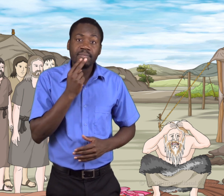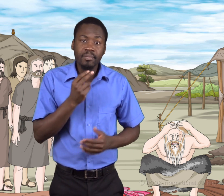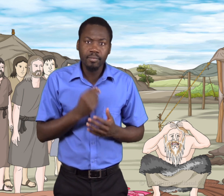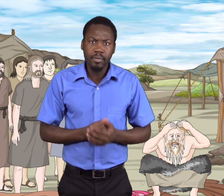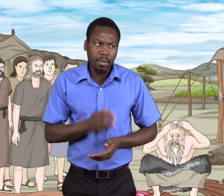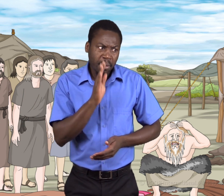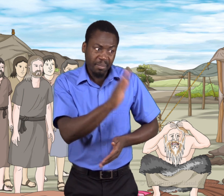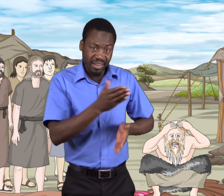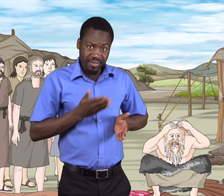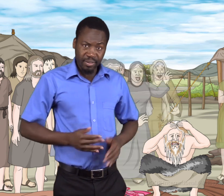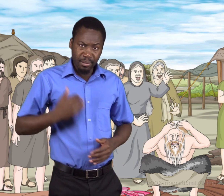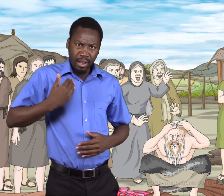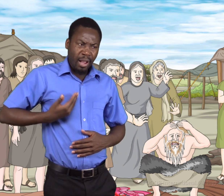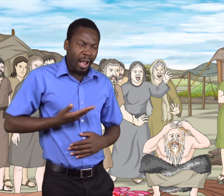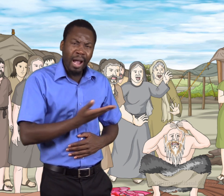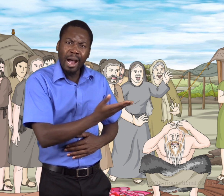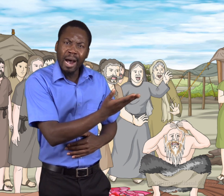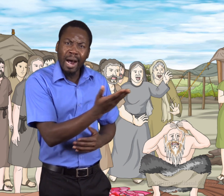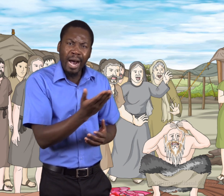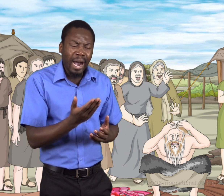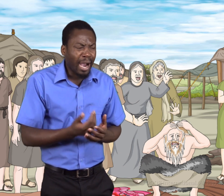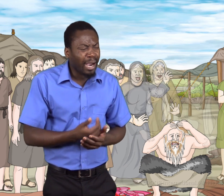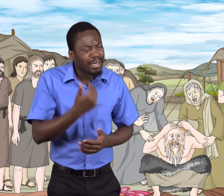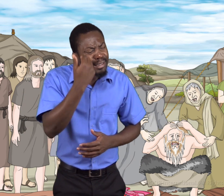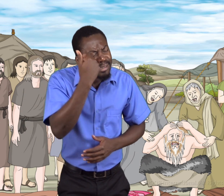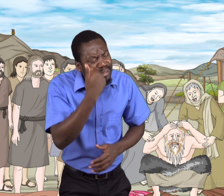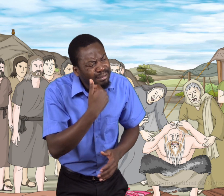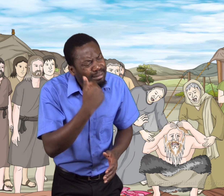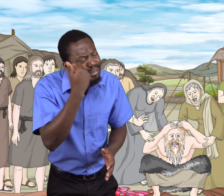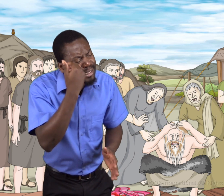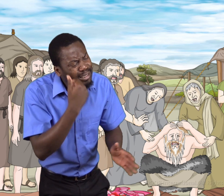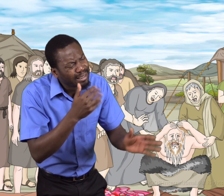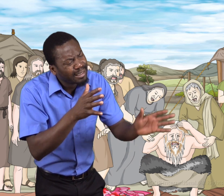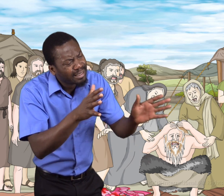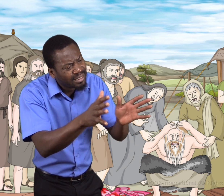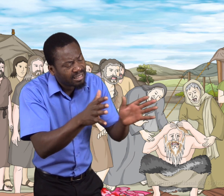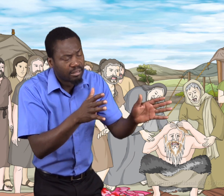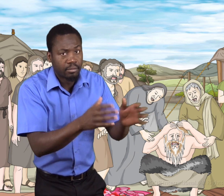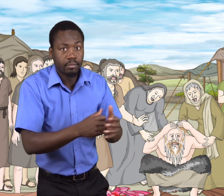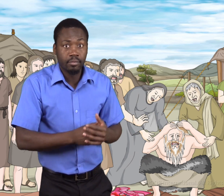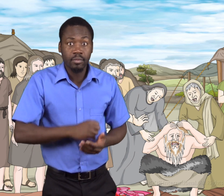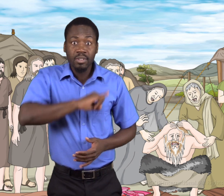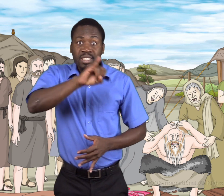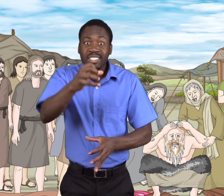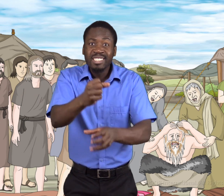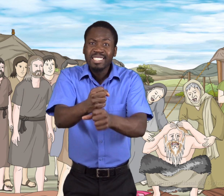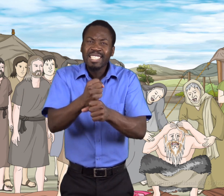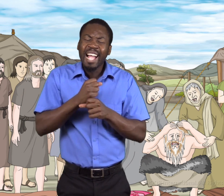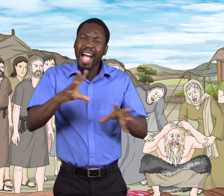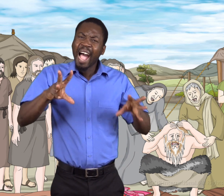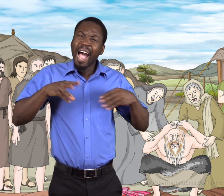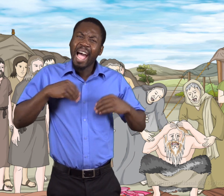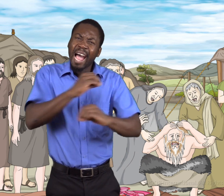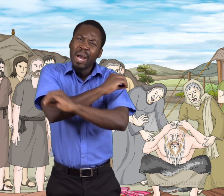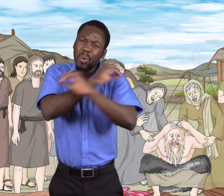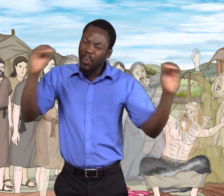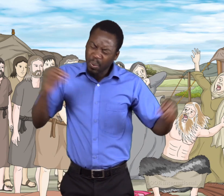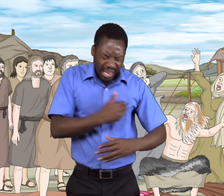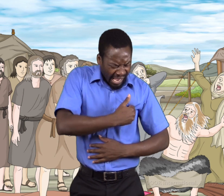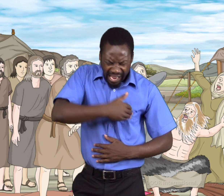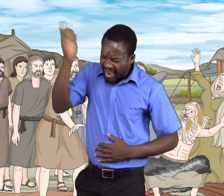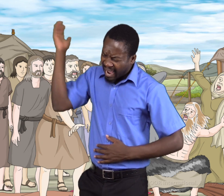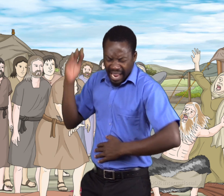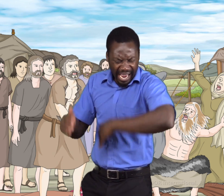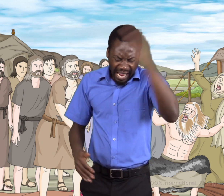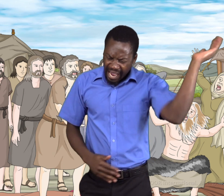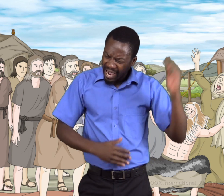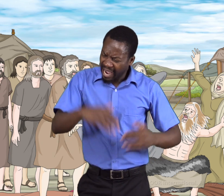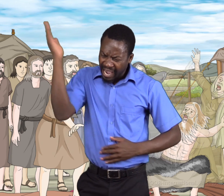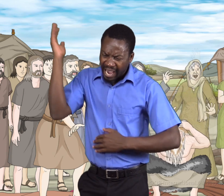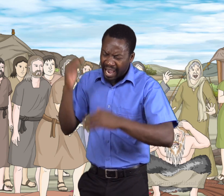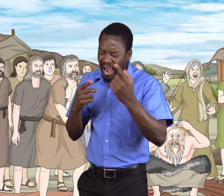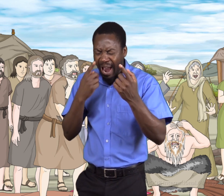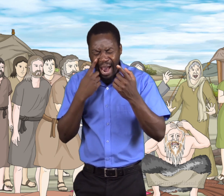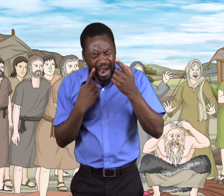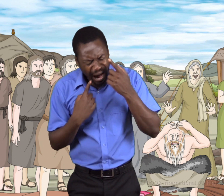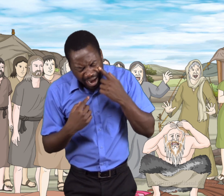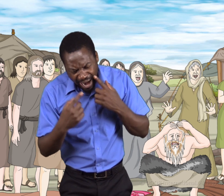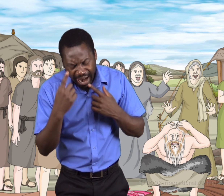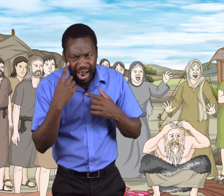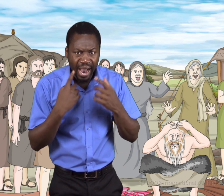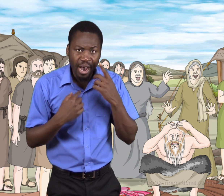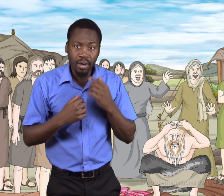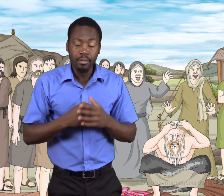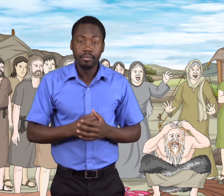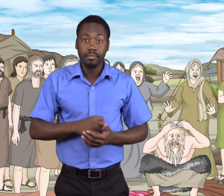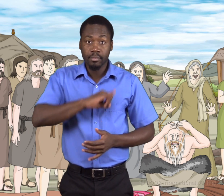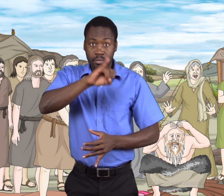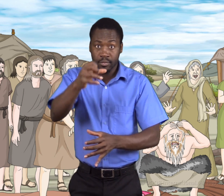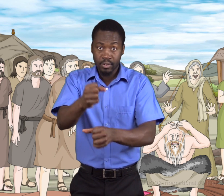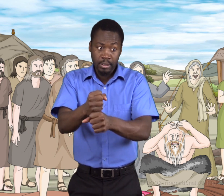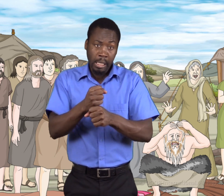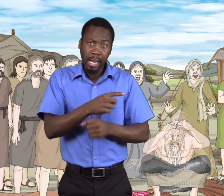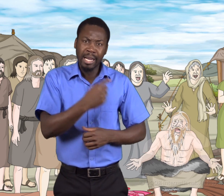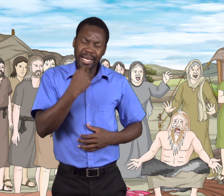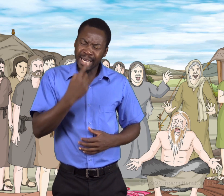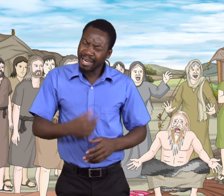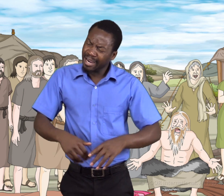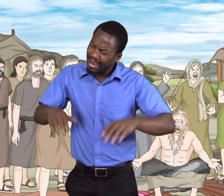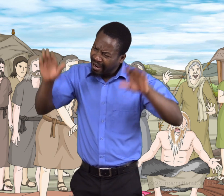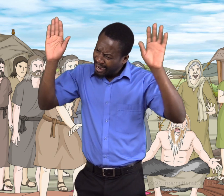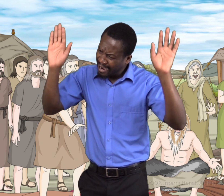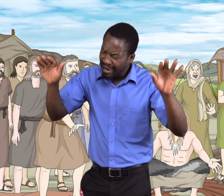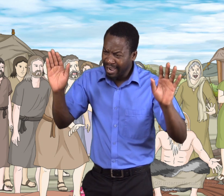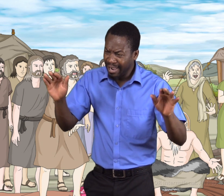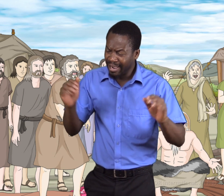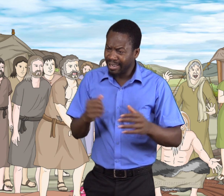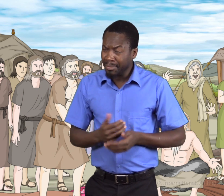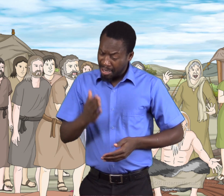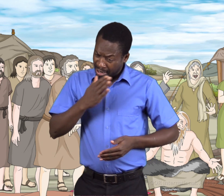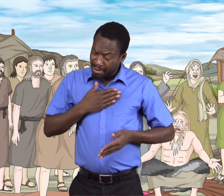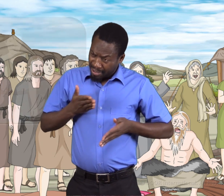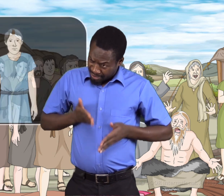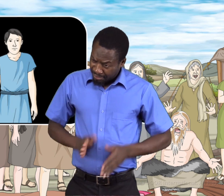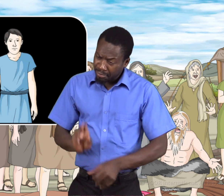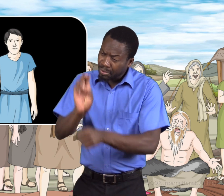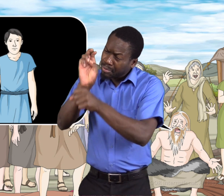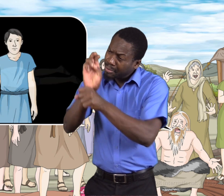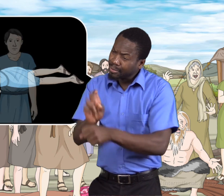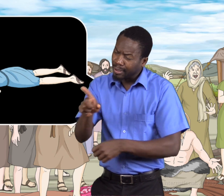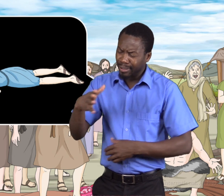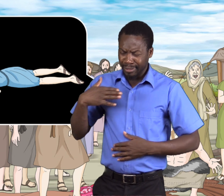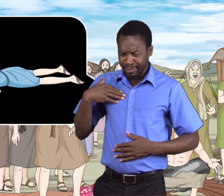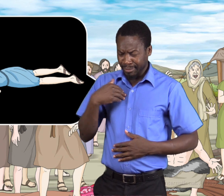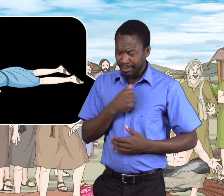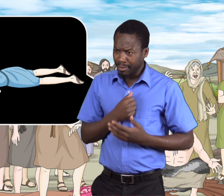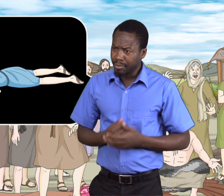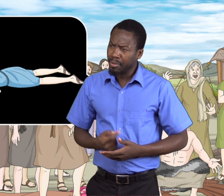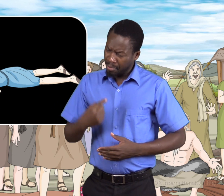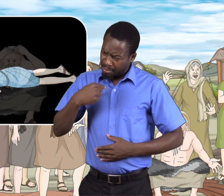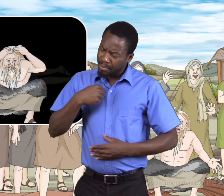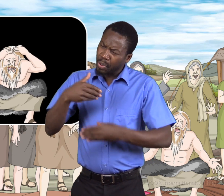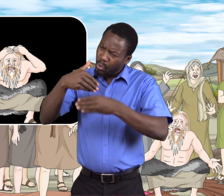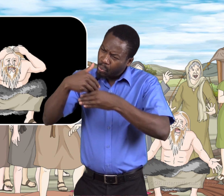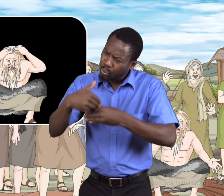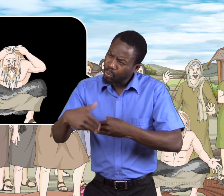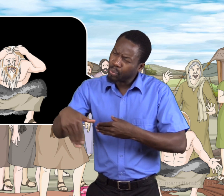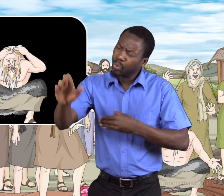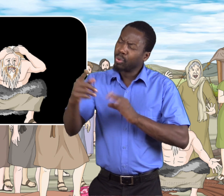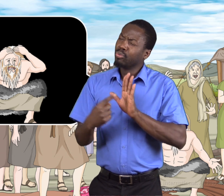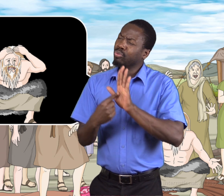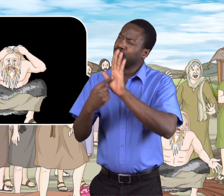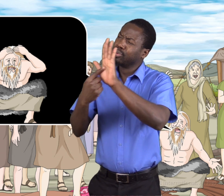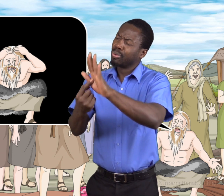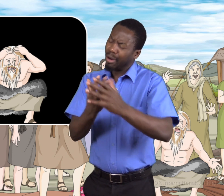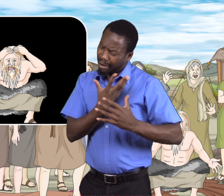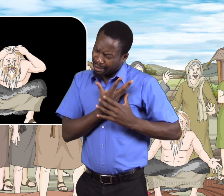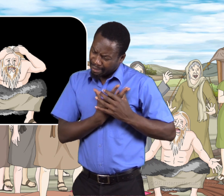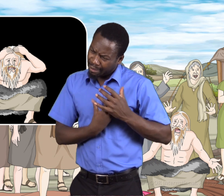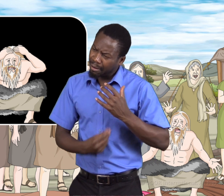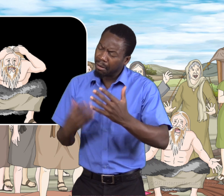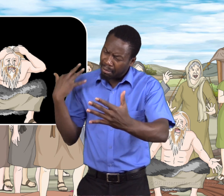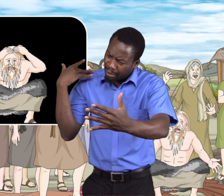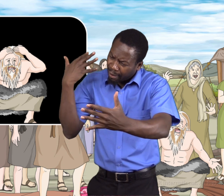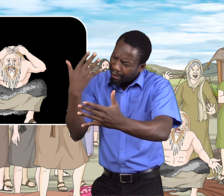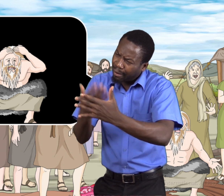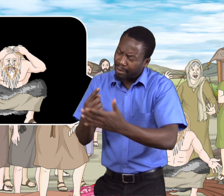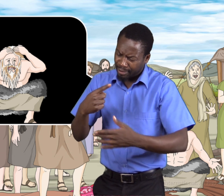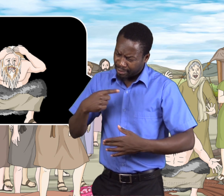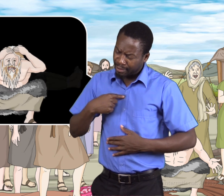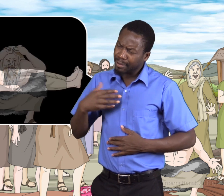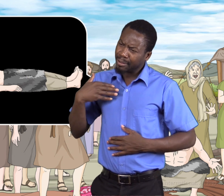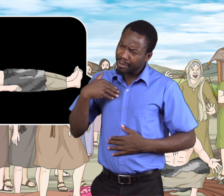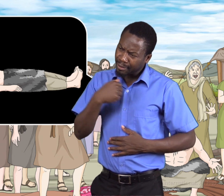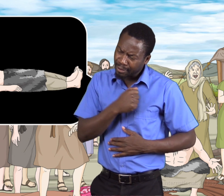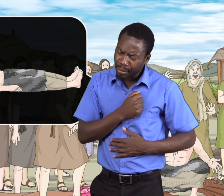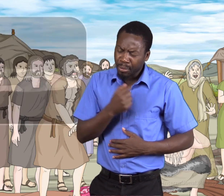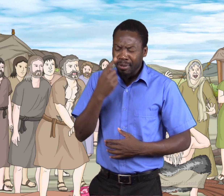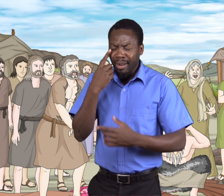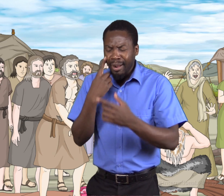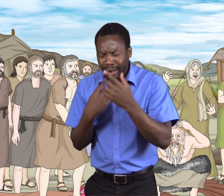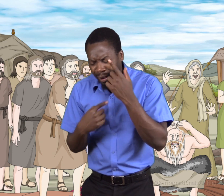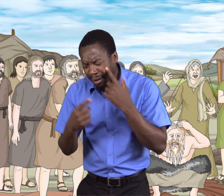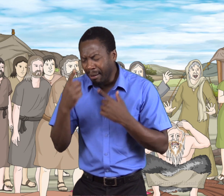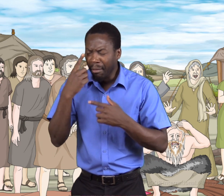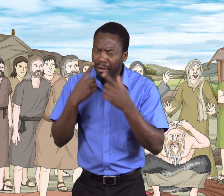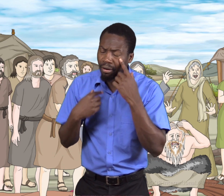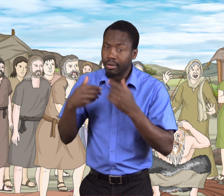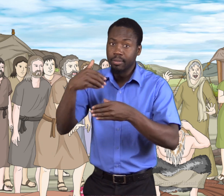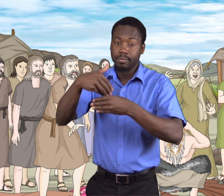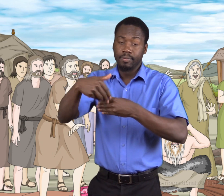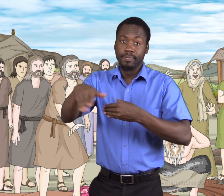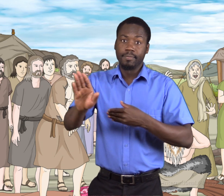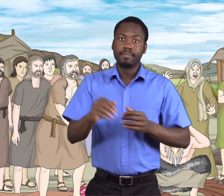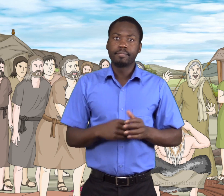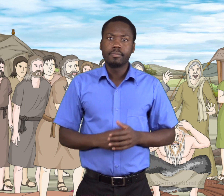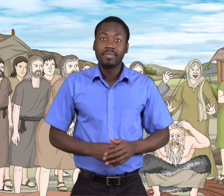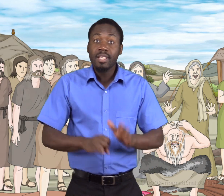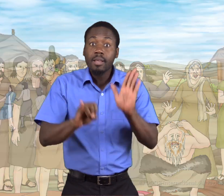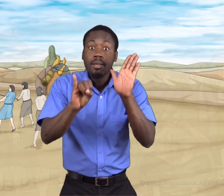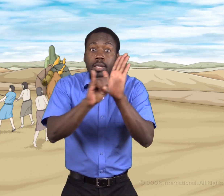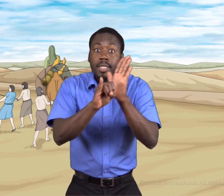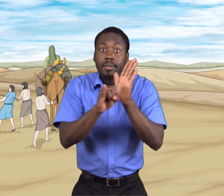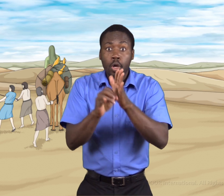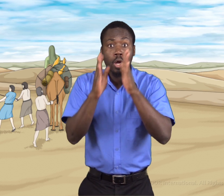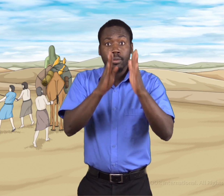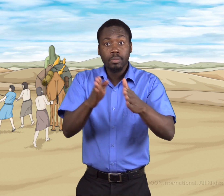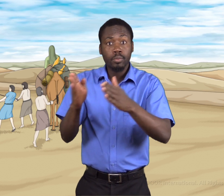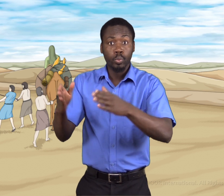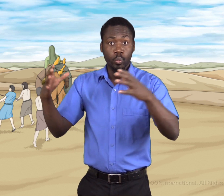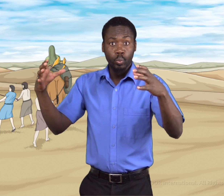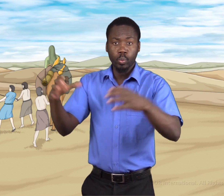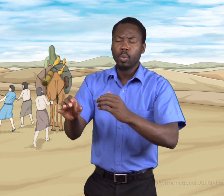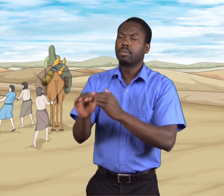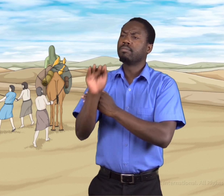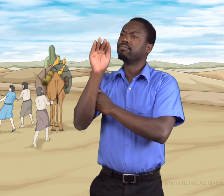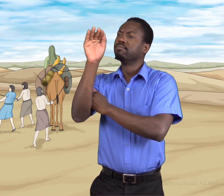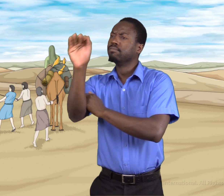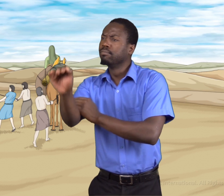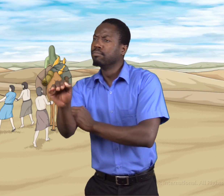All his sons and daughters tried to comfort him, but he refused to be comforted. “No,” he said. “I will go down to Sheol mourning for my son.” So his father wept for him.